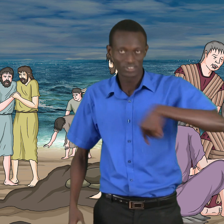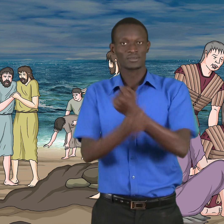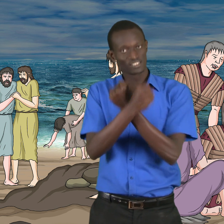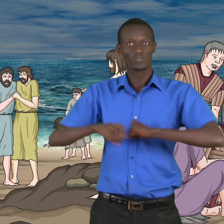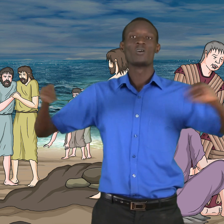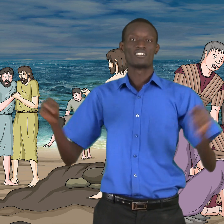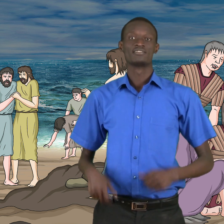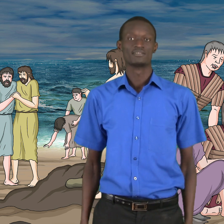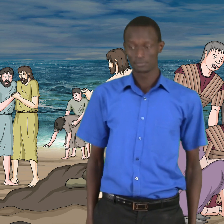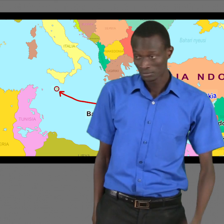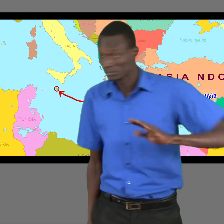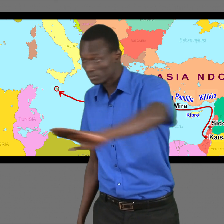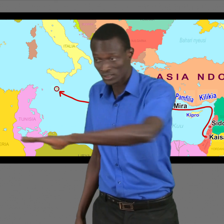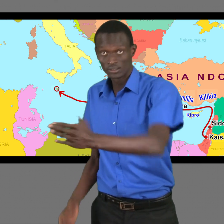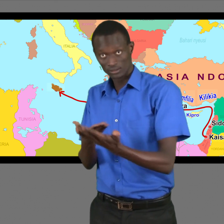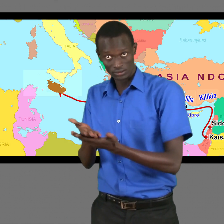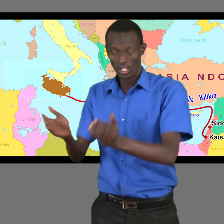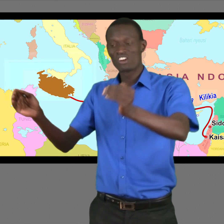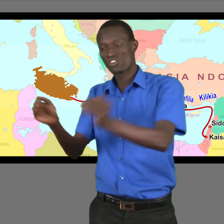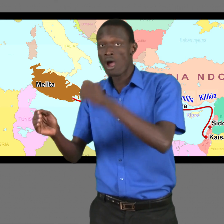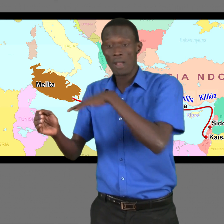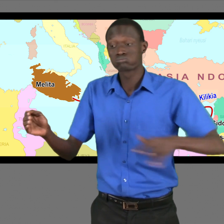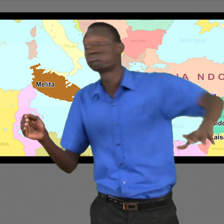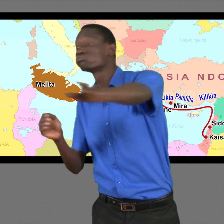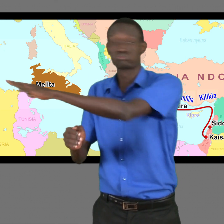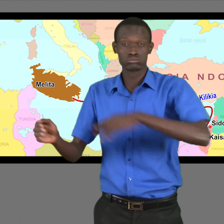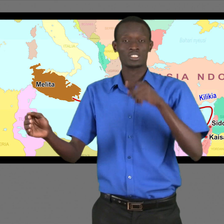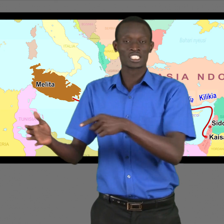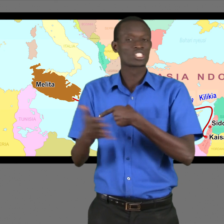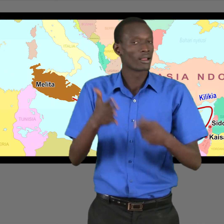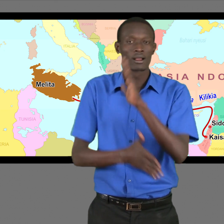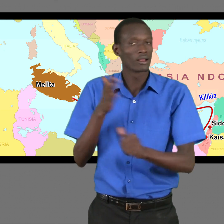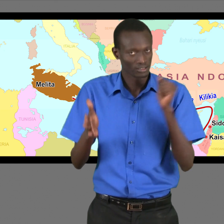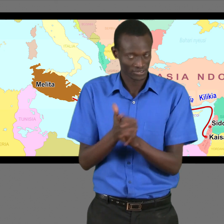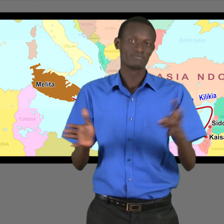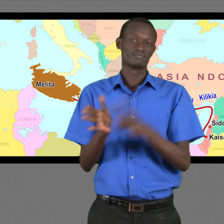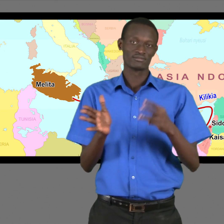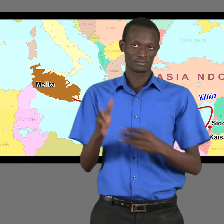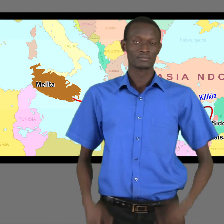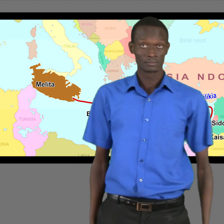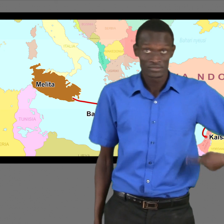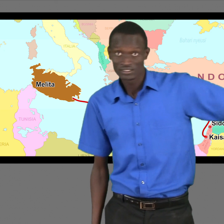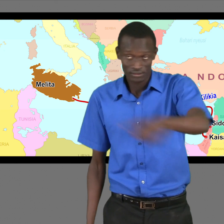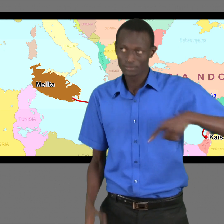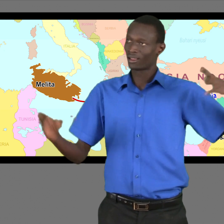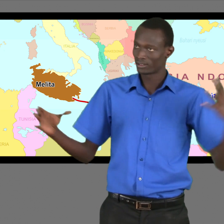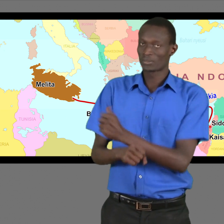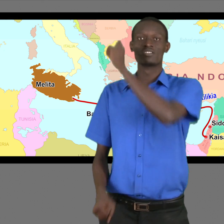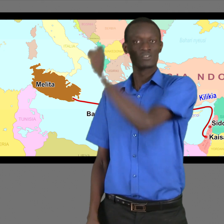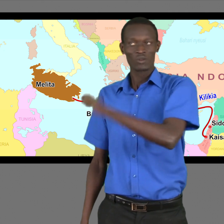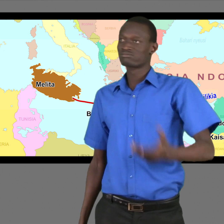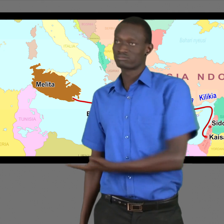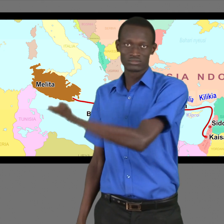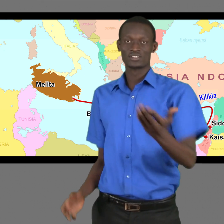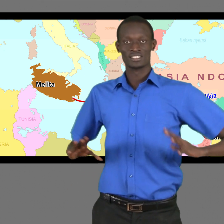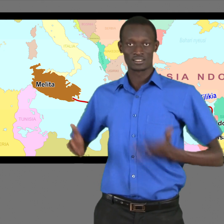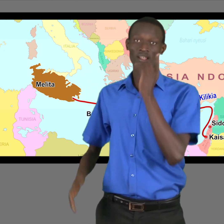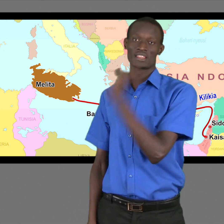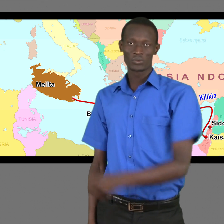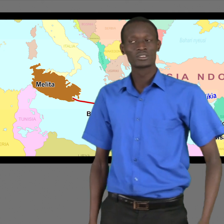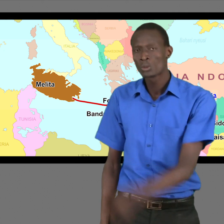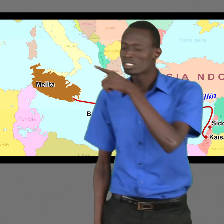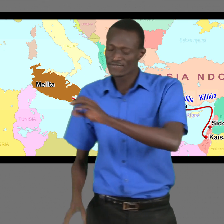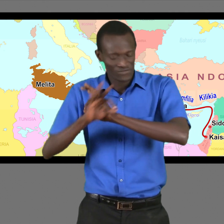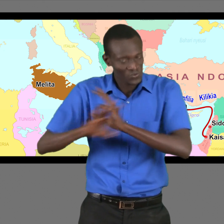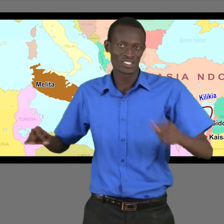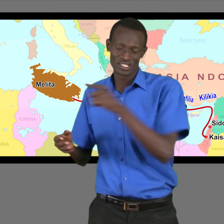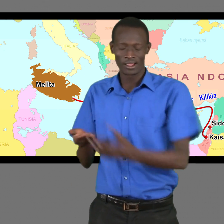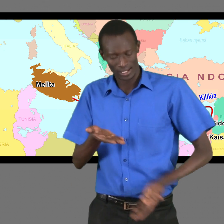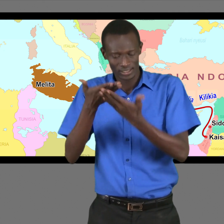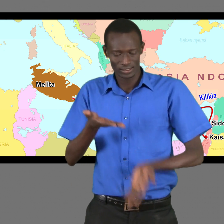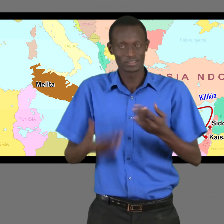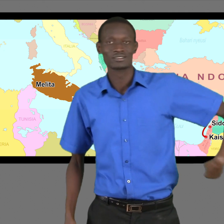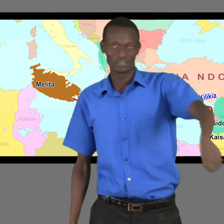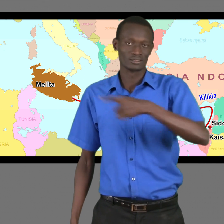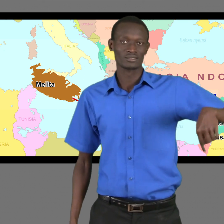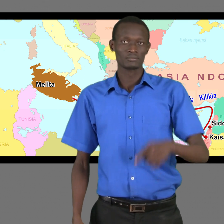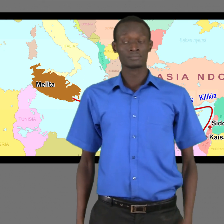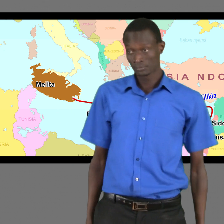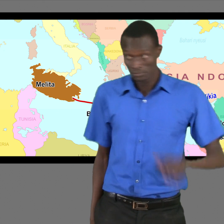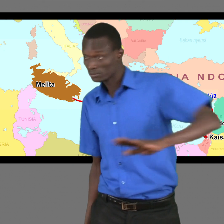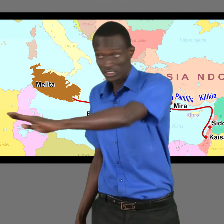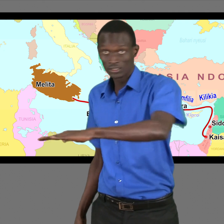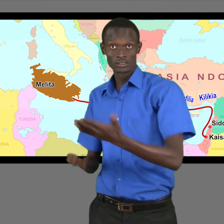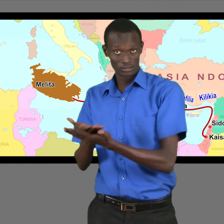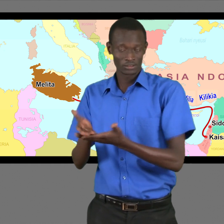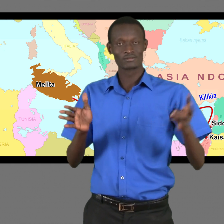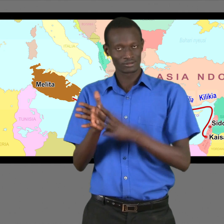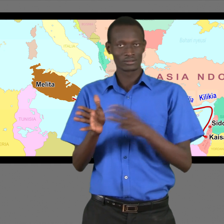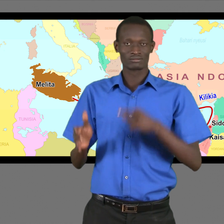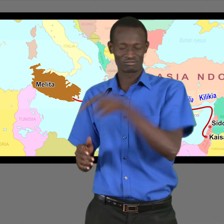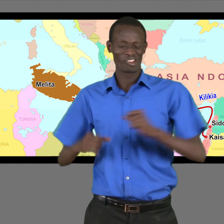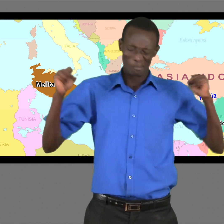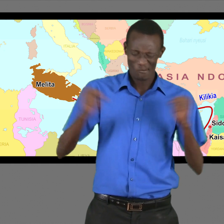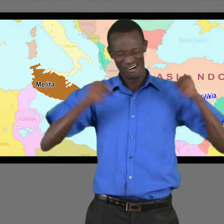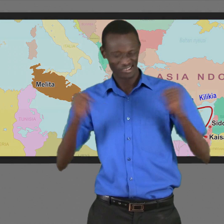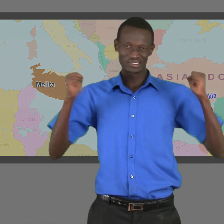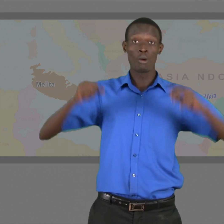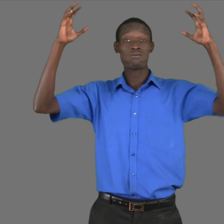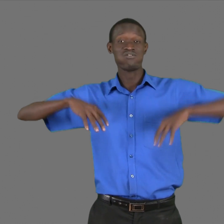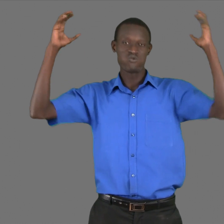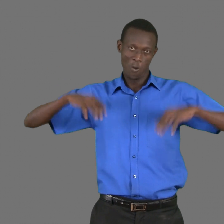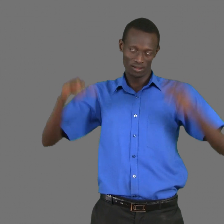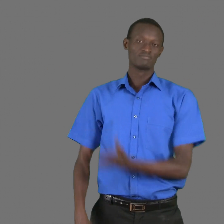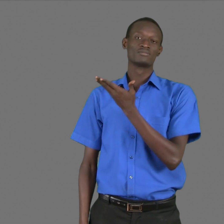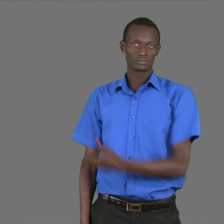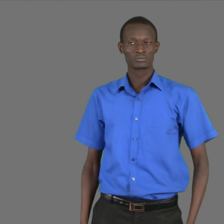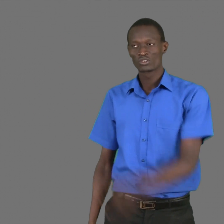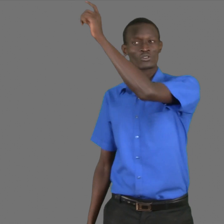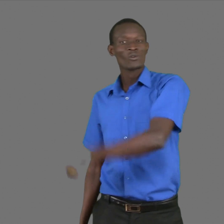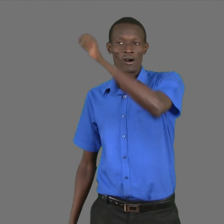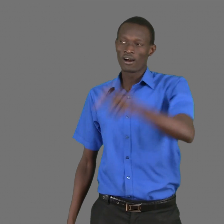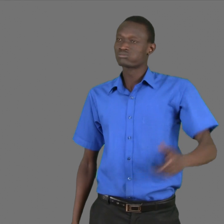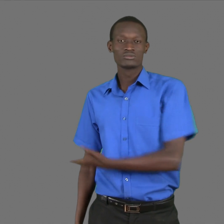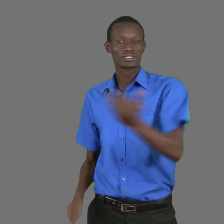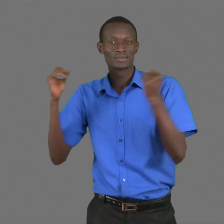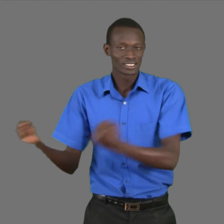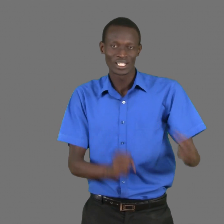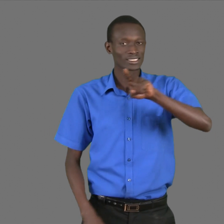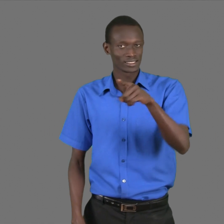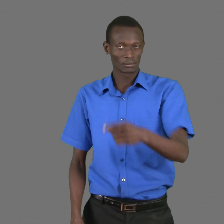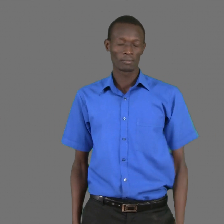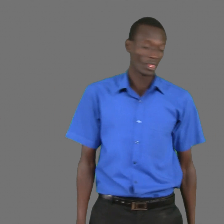Once we were safely ashore, we learned that the island was called Malta.